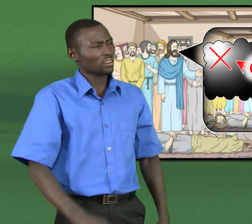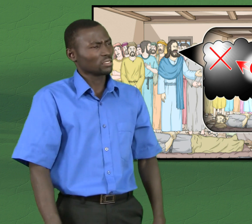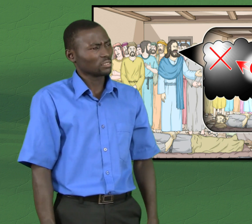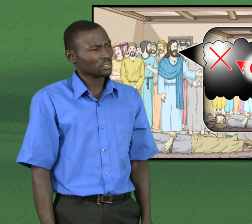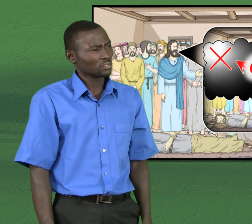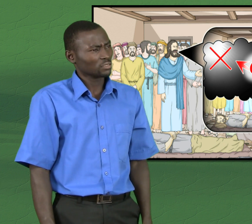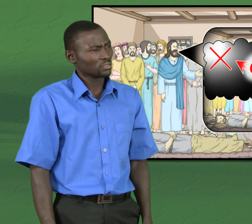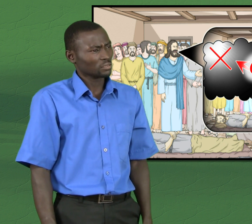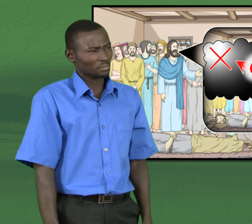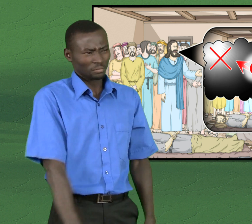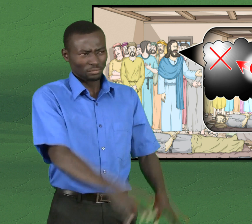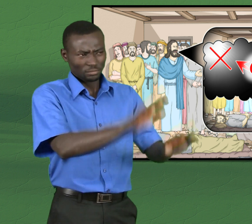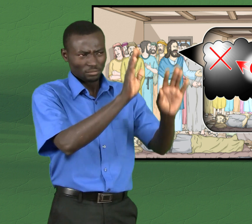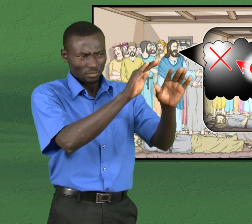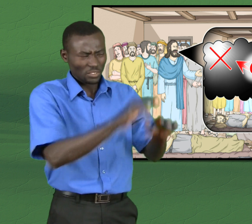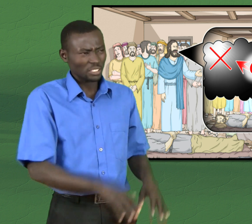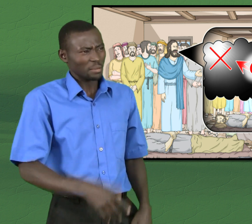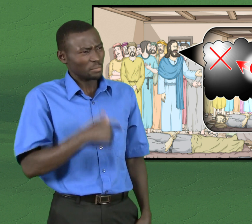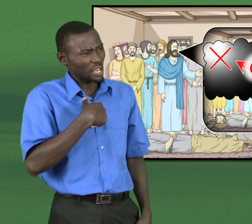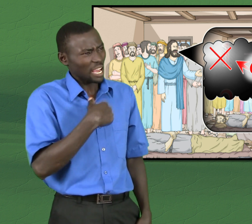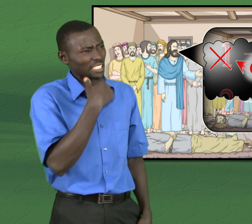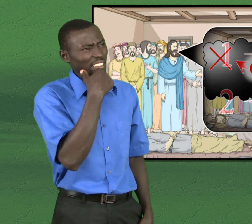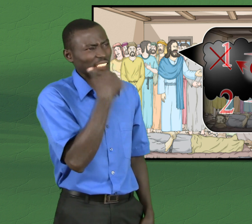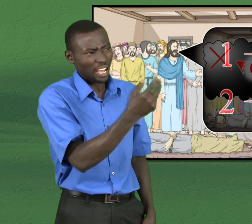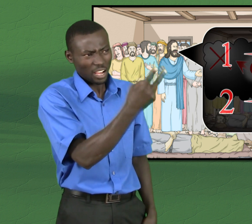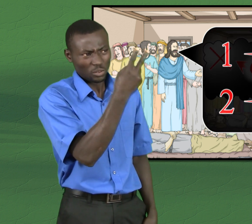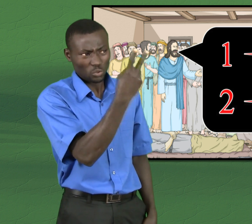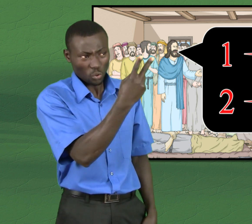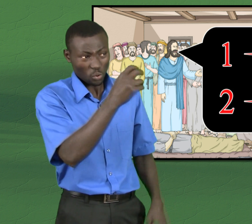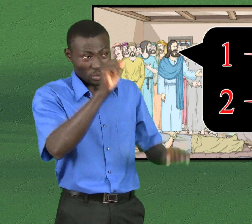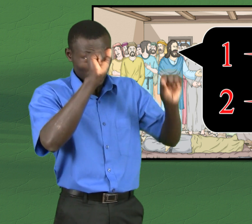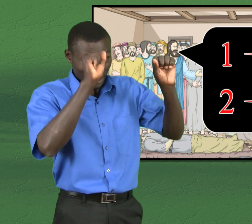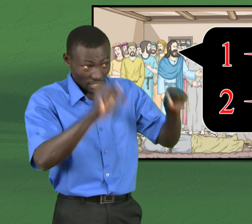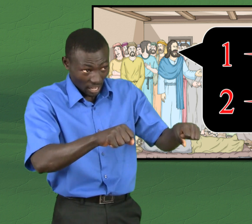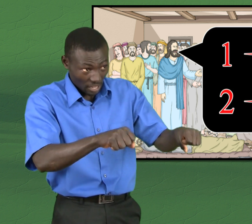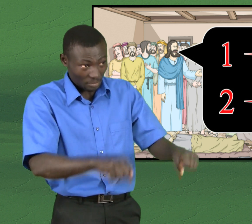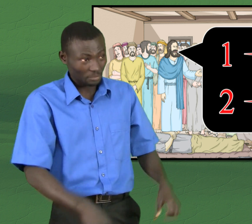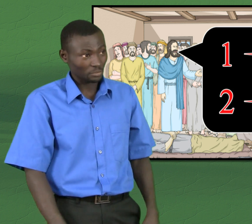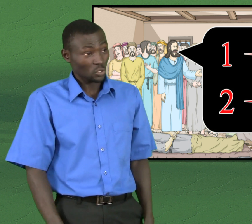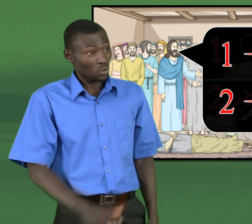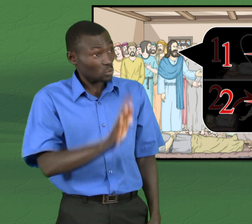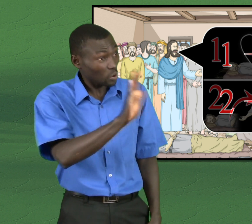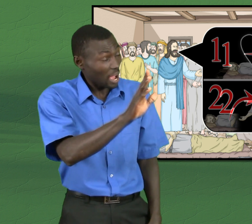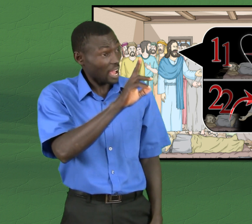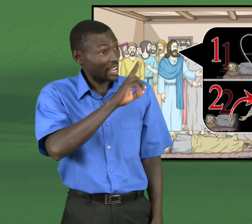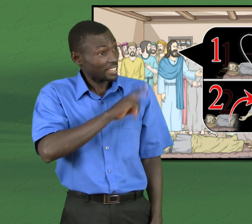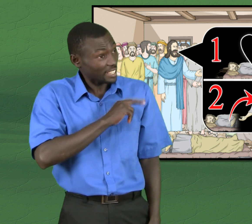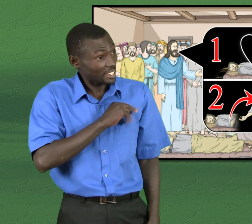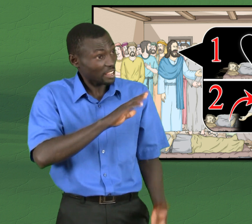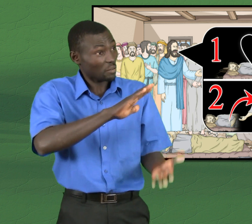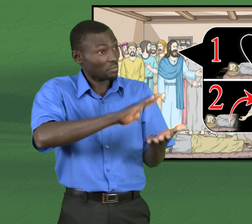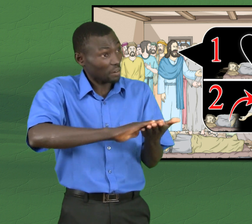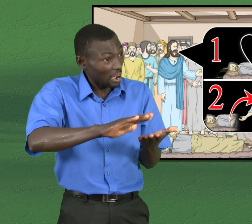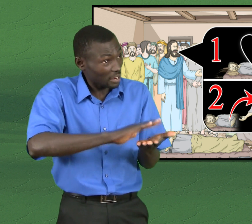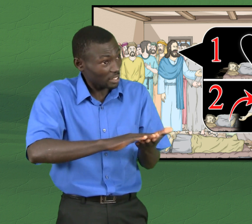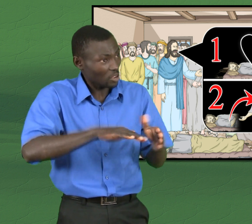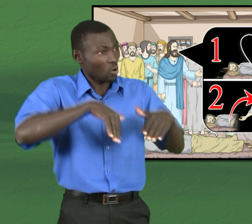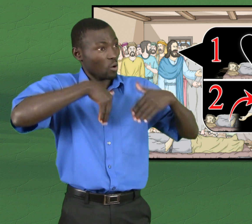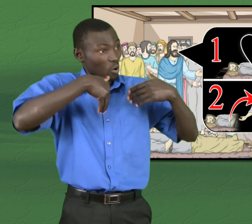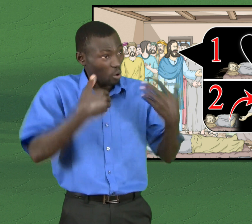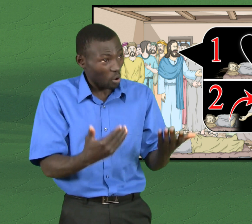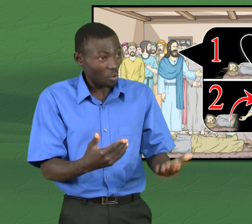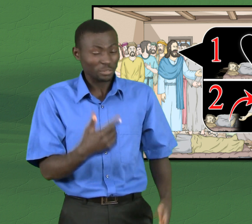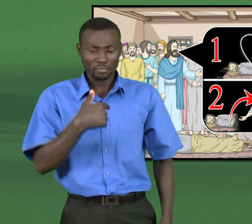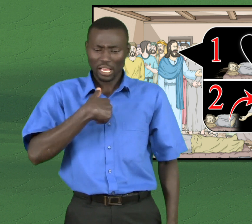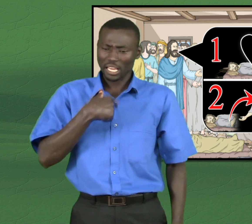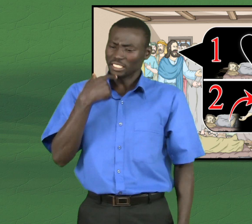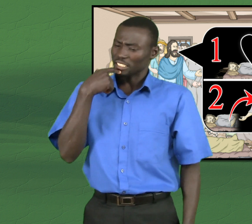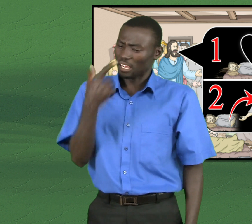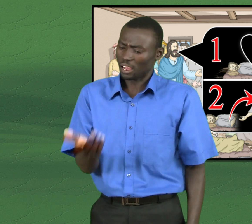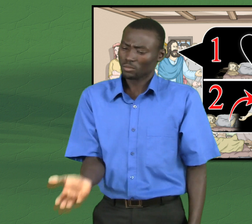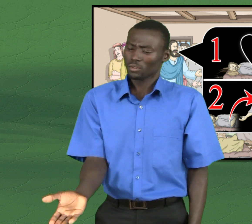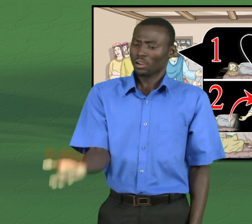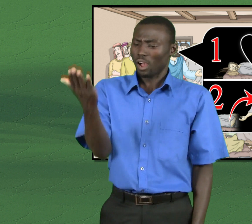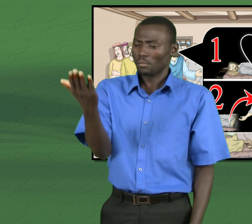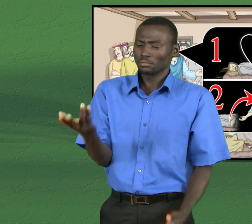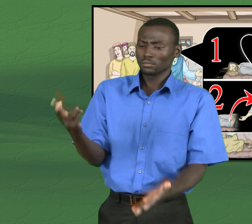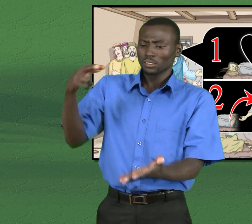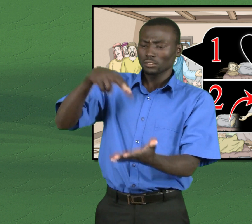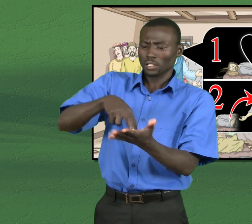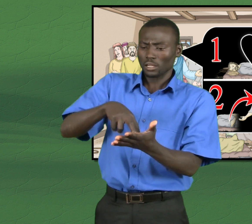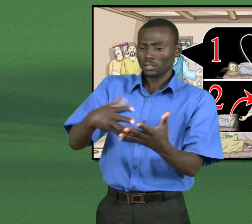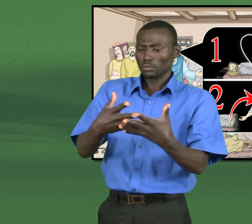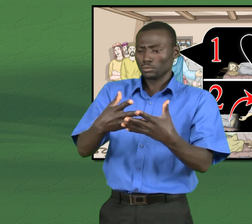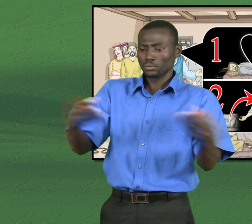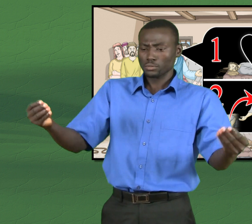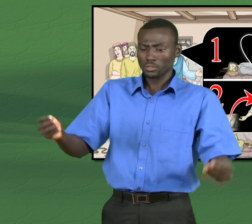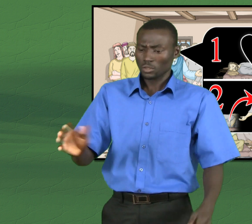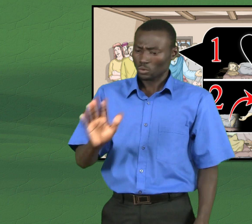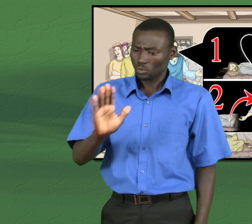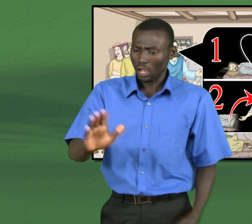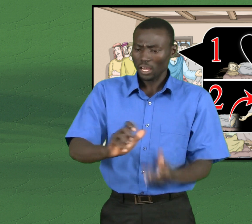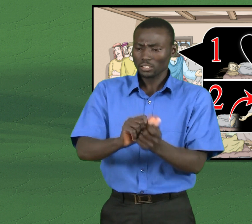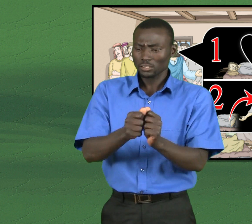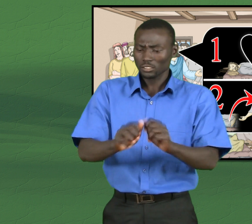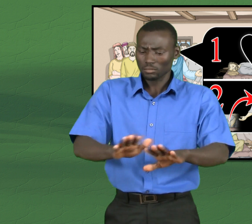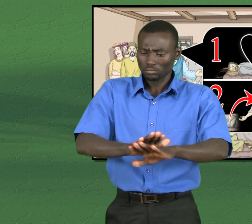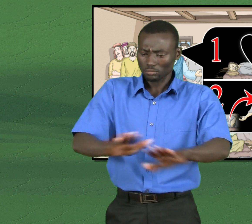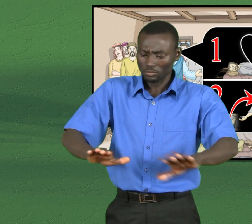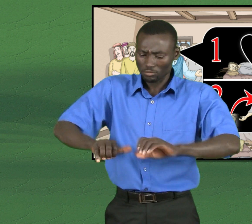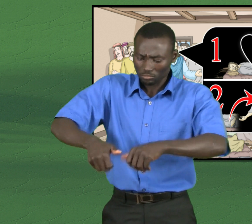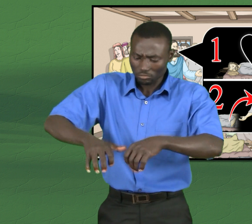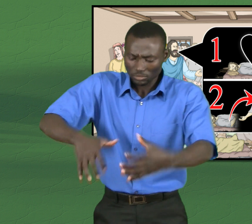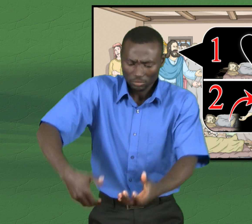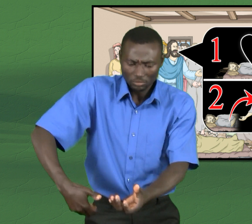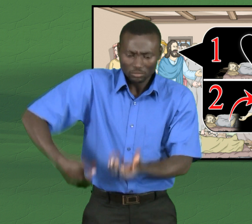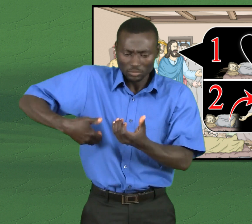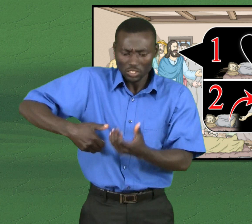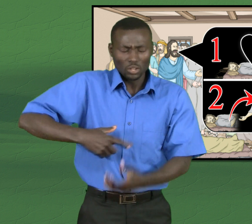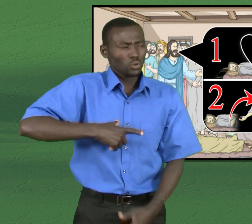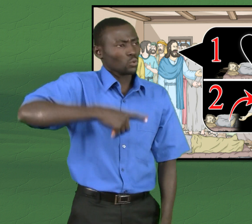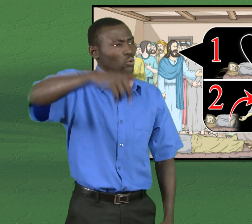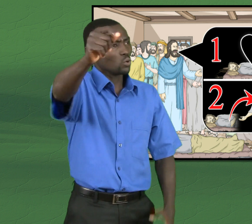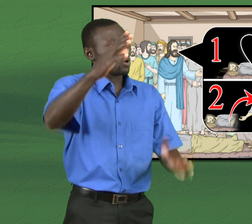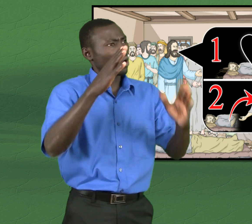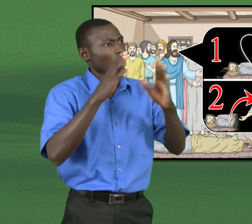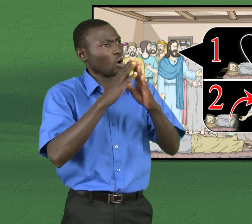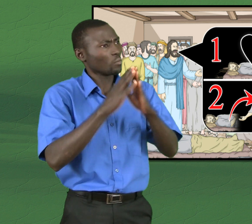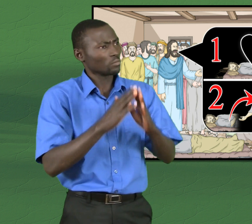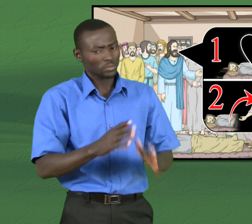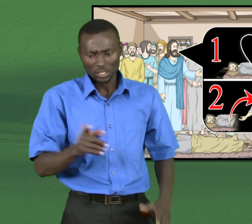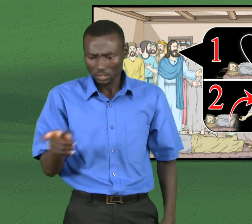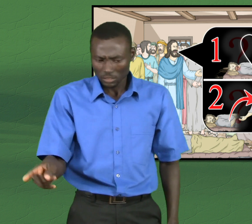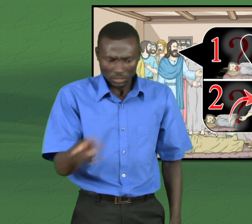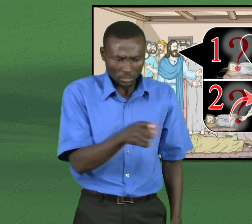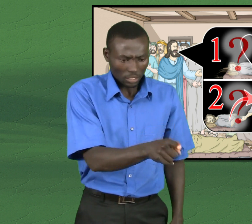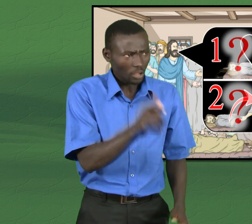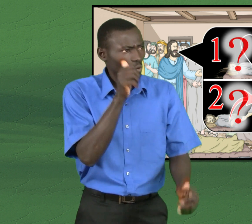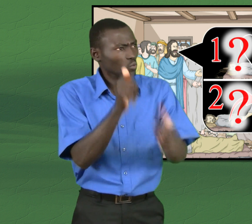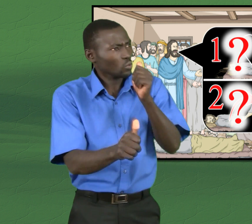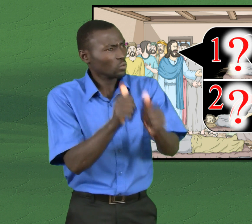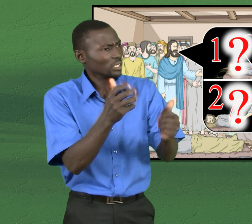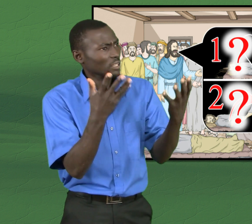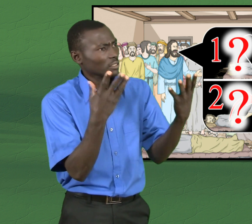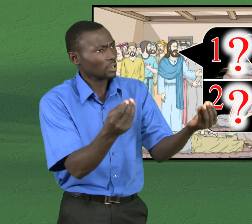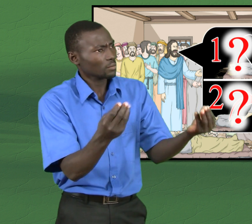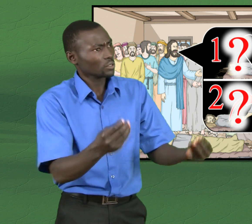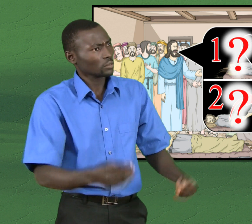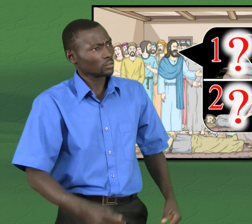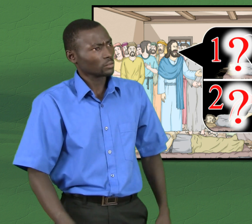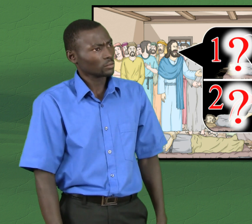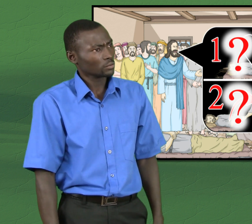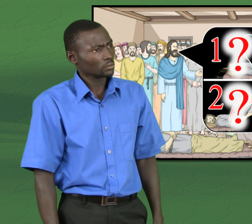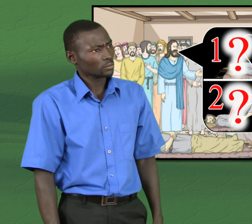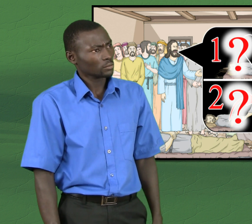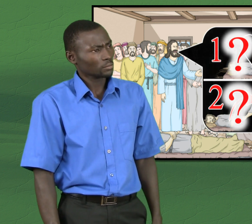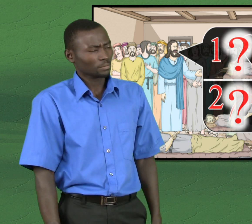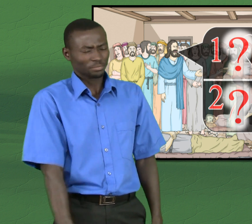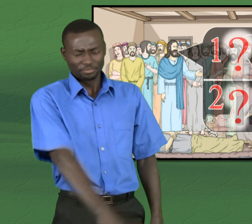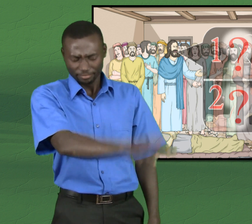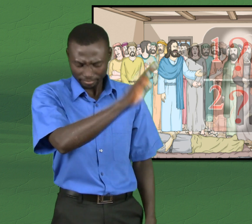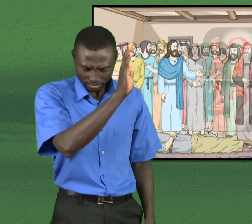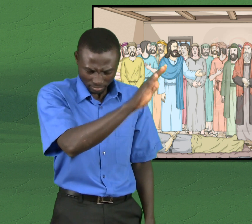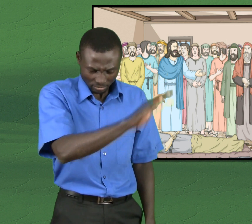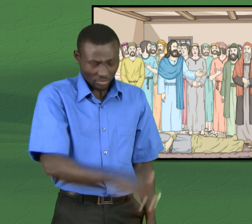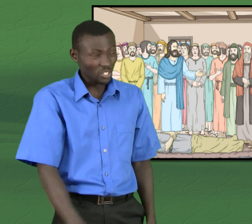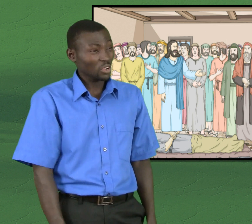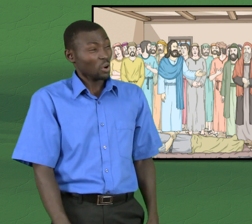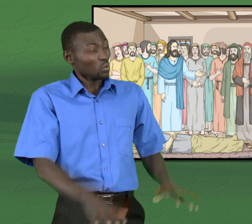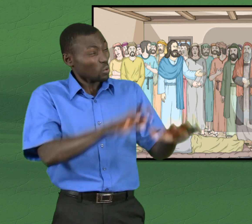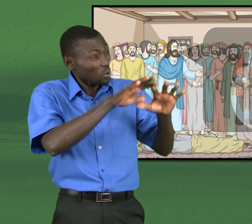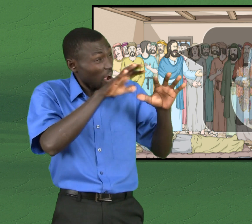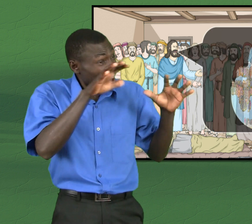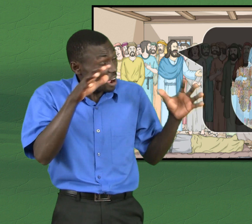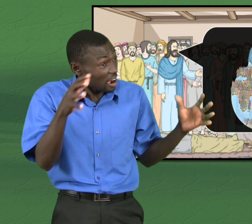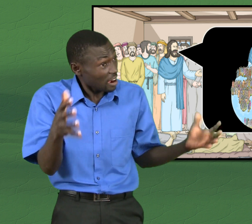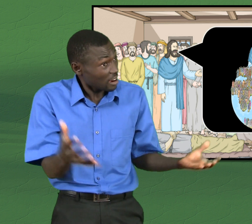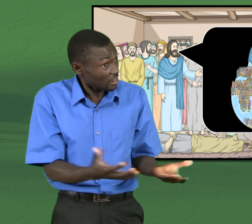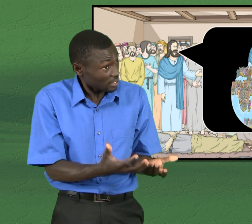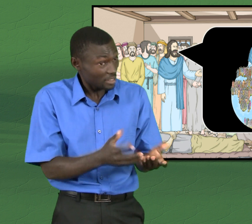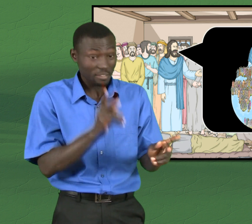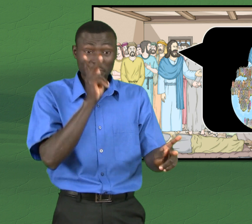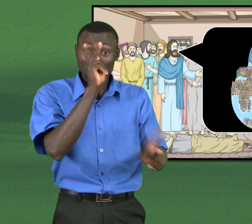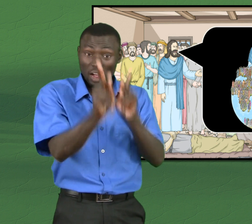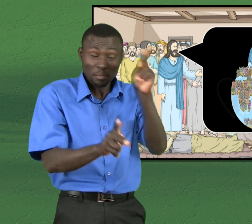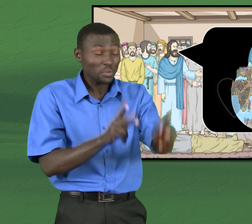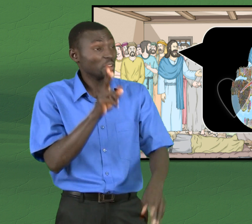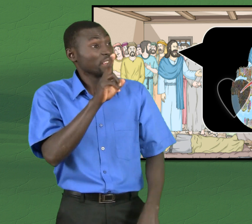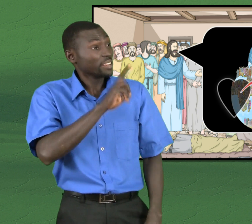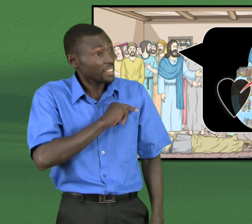“Which is easier: to say to a paralytic, ‘Your sins are forgiven,’ or to say, ‘Get up, pick up your mat, and walk’?